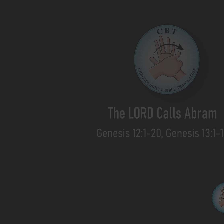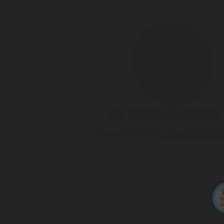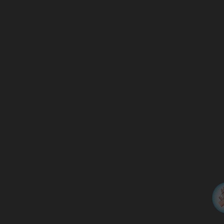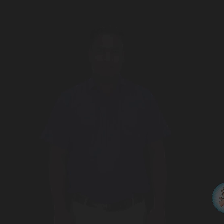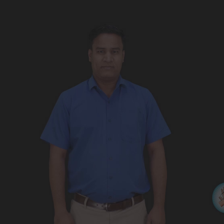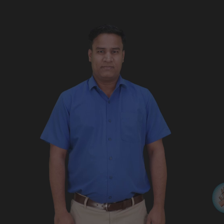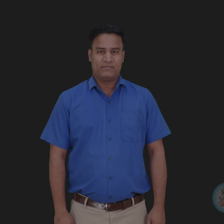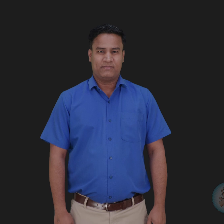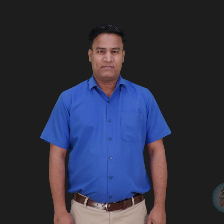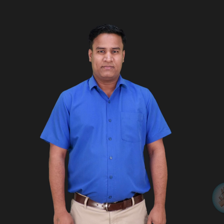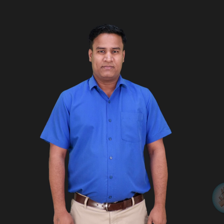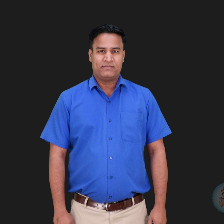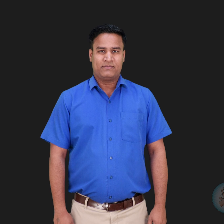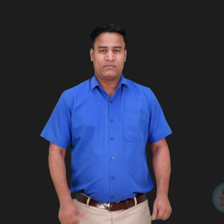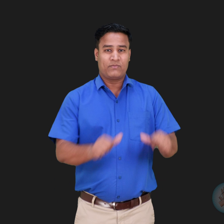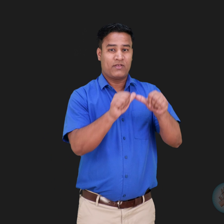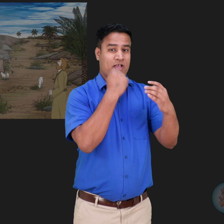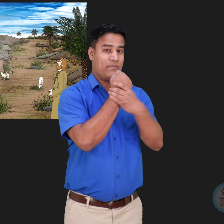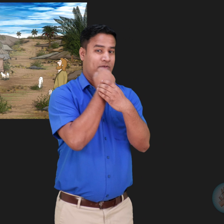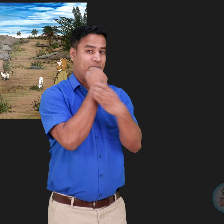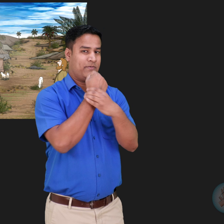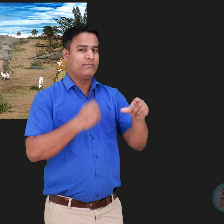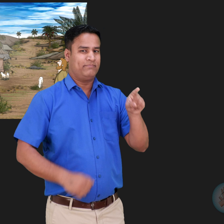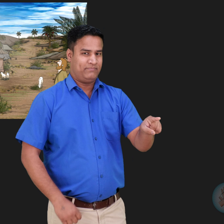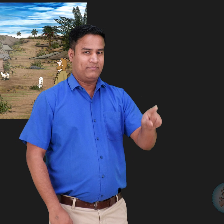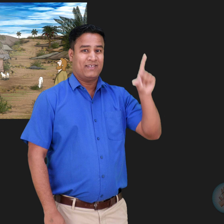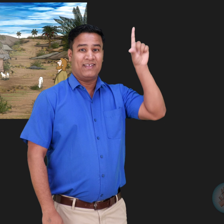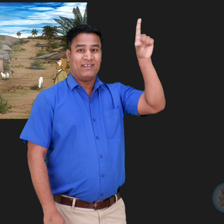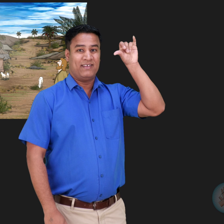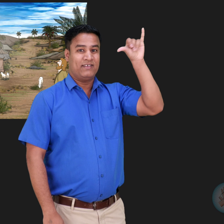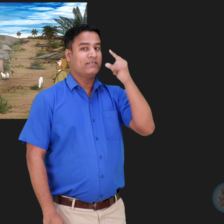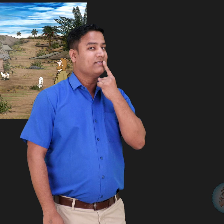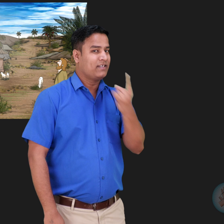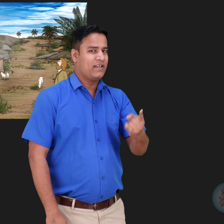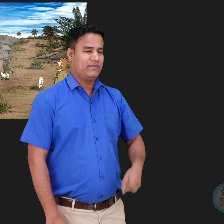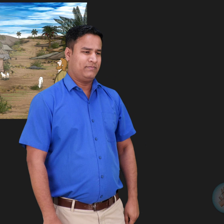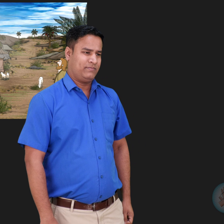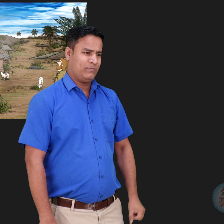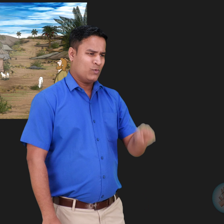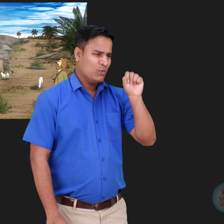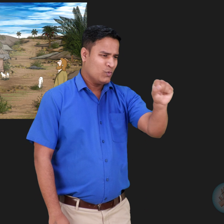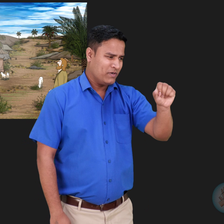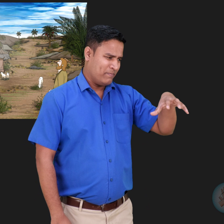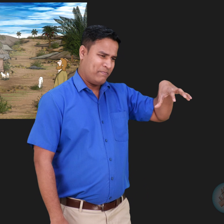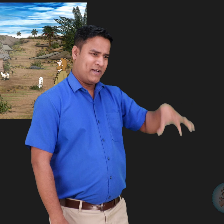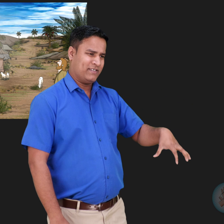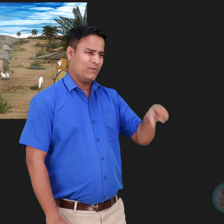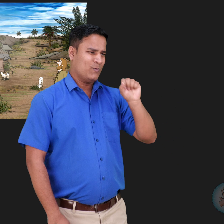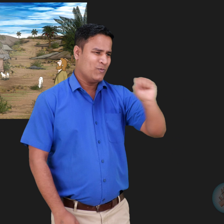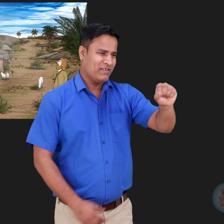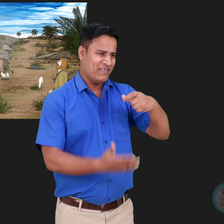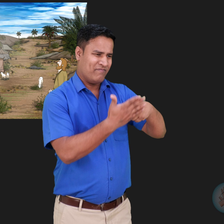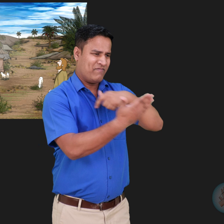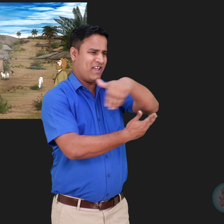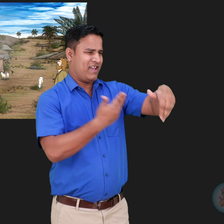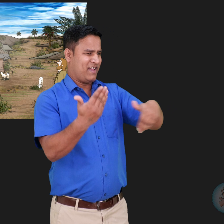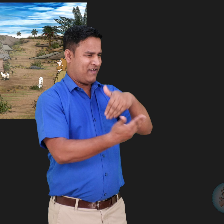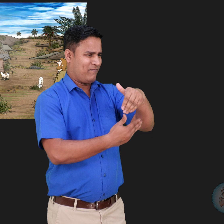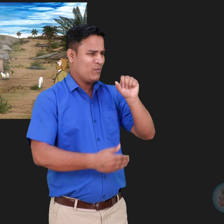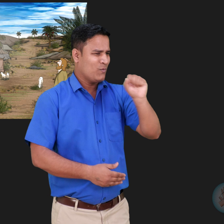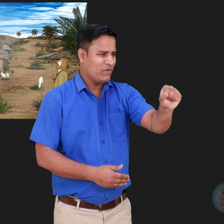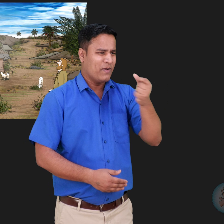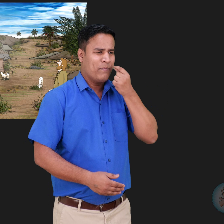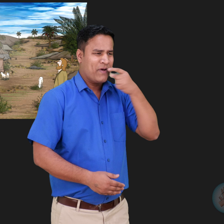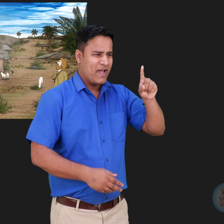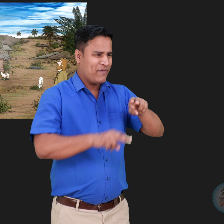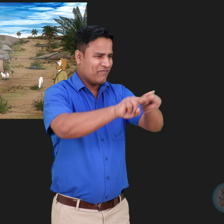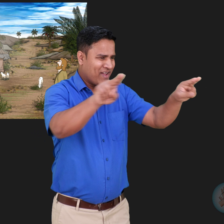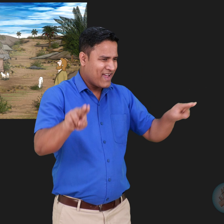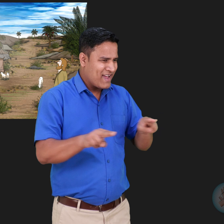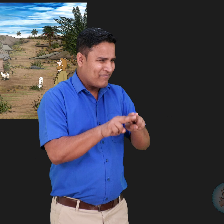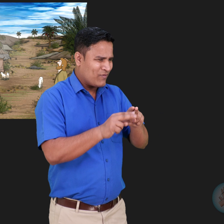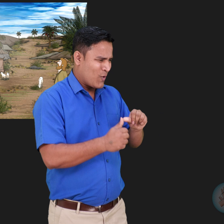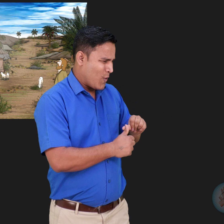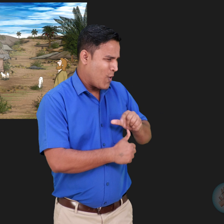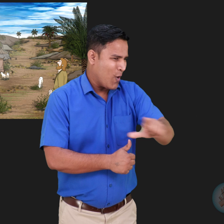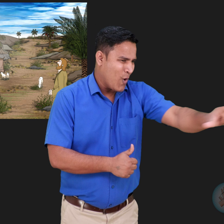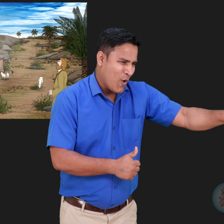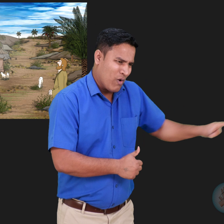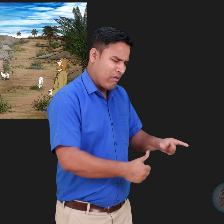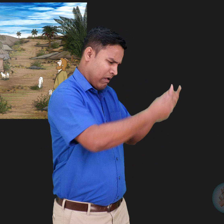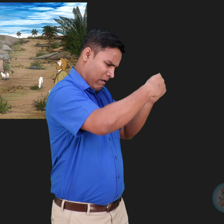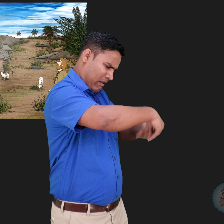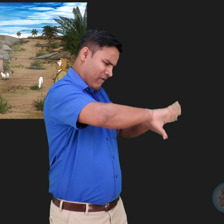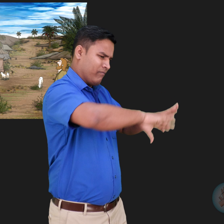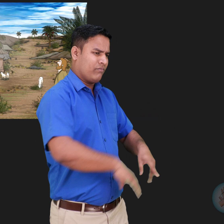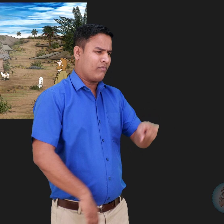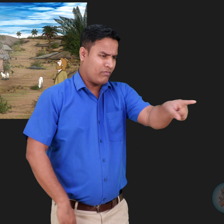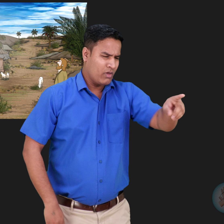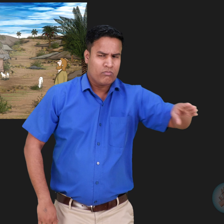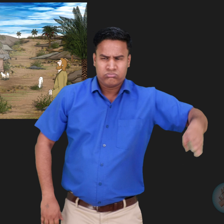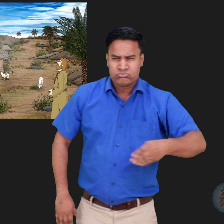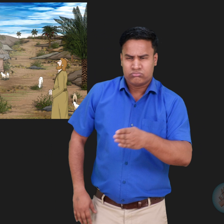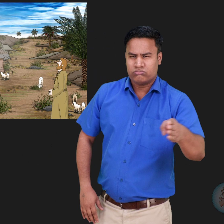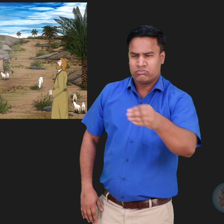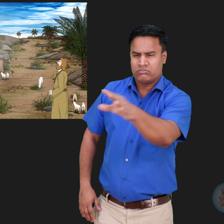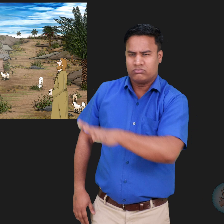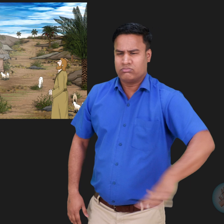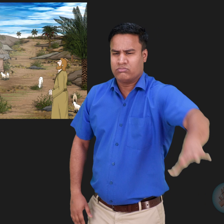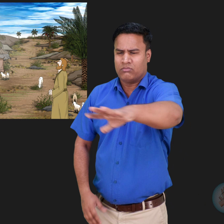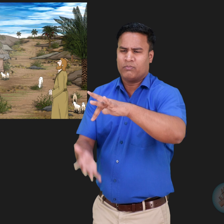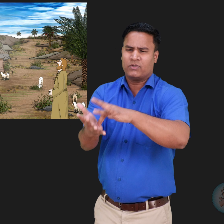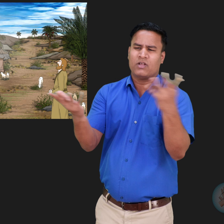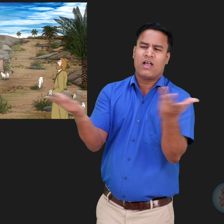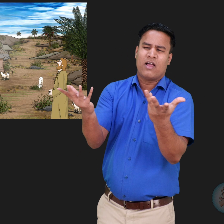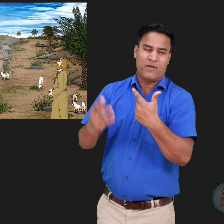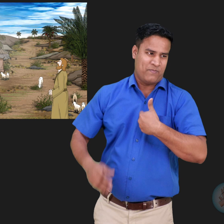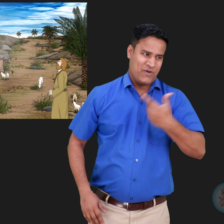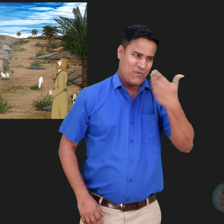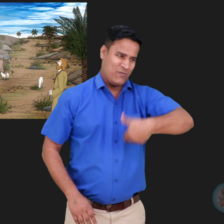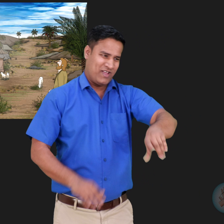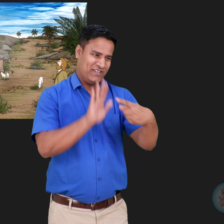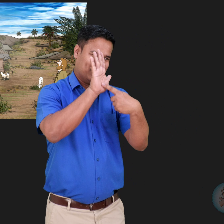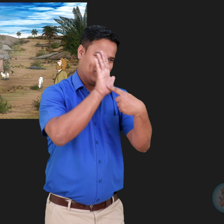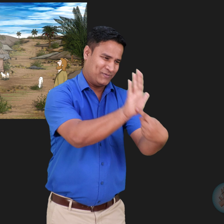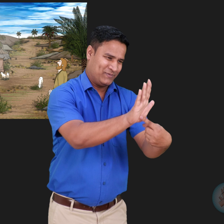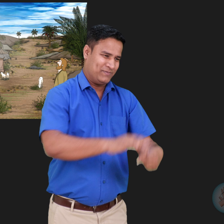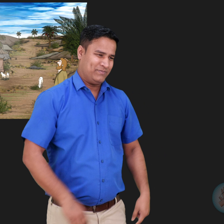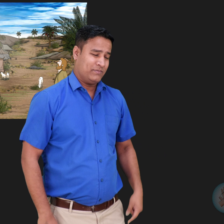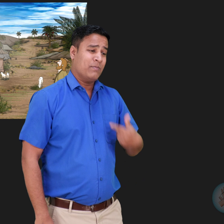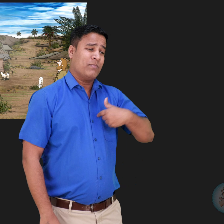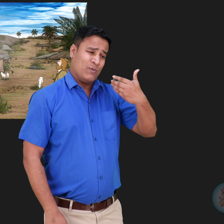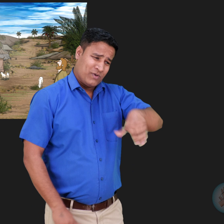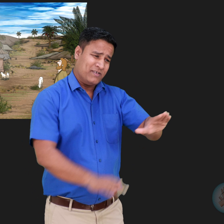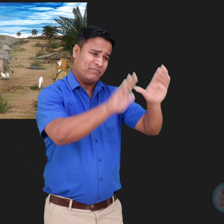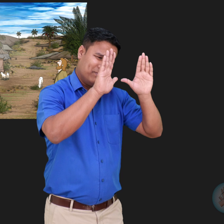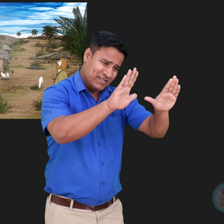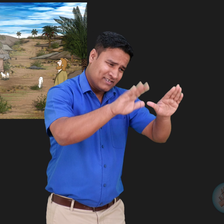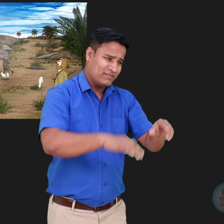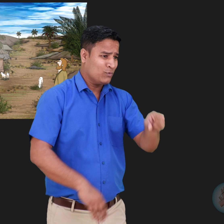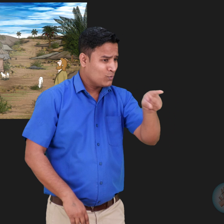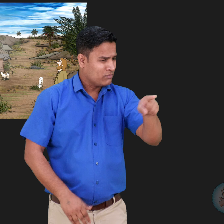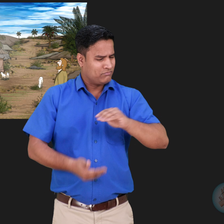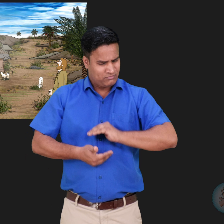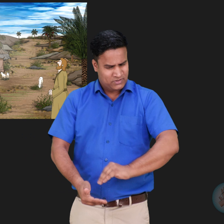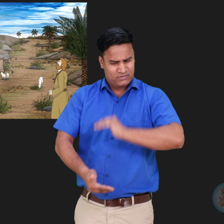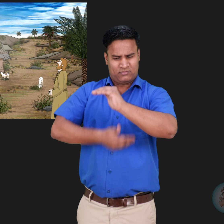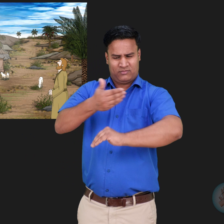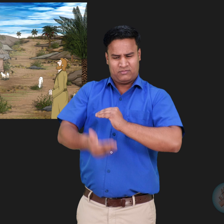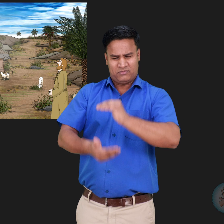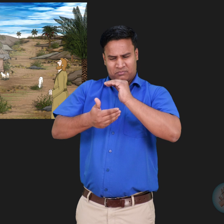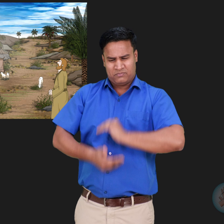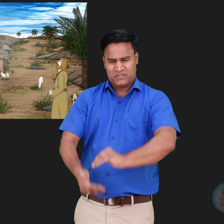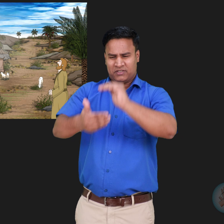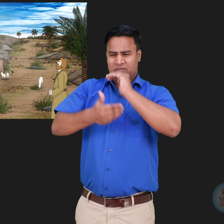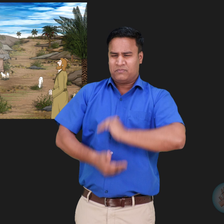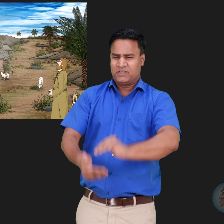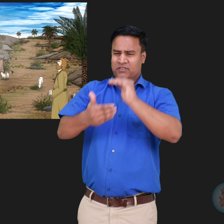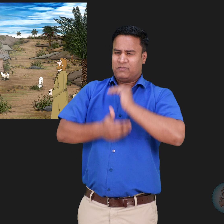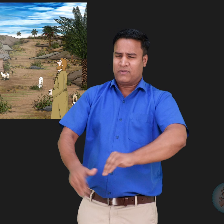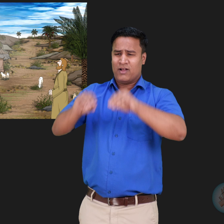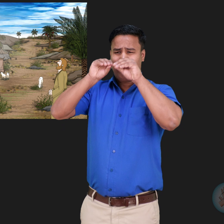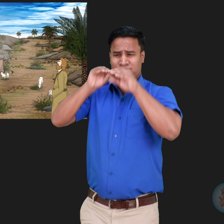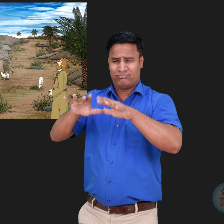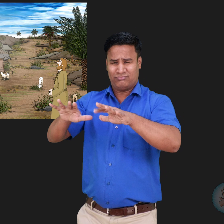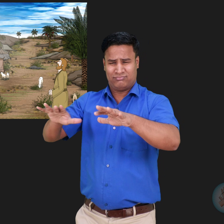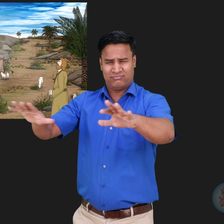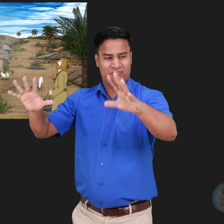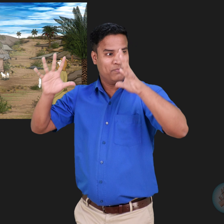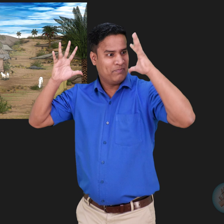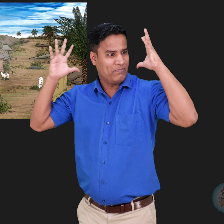Then the LORD said to Abram, “Leave your country, your kindred, and your father’s household, and go to the land I will show you.